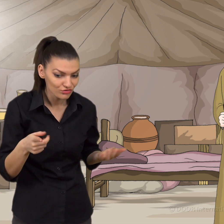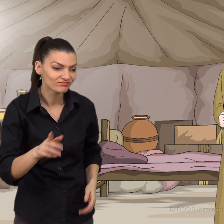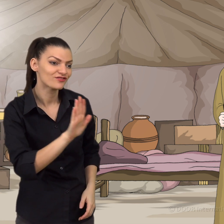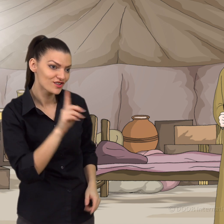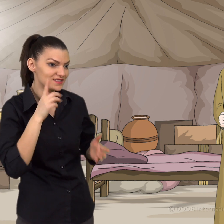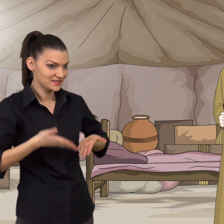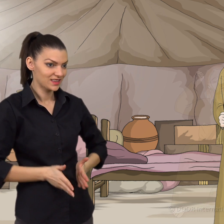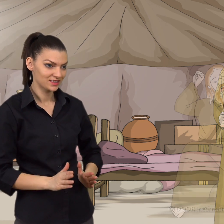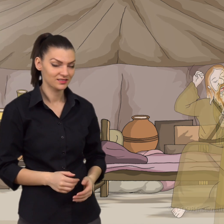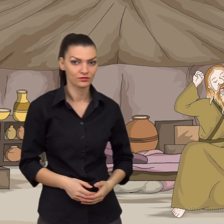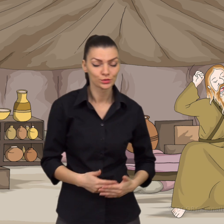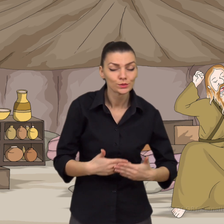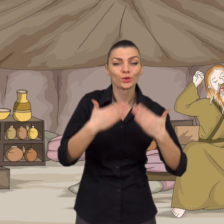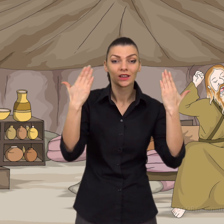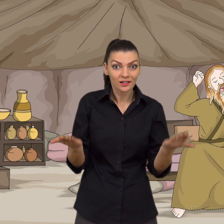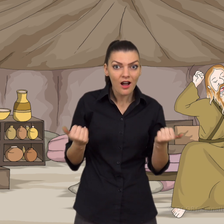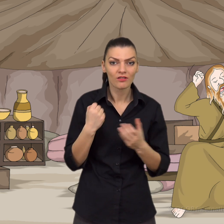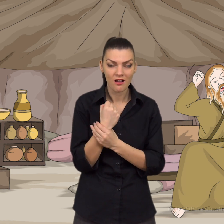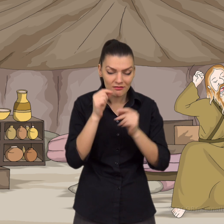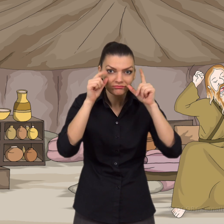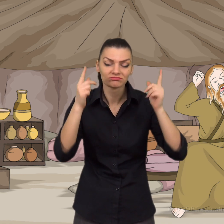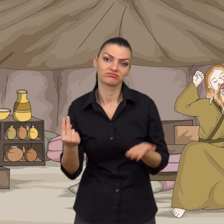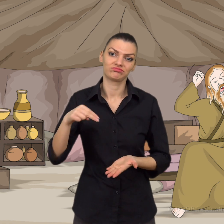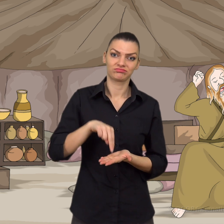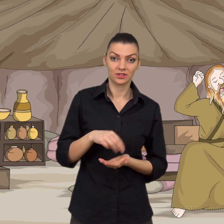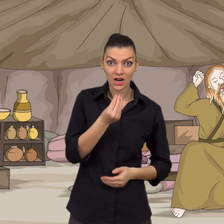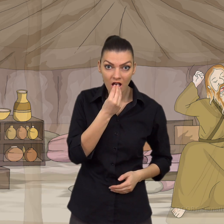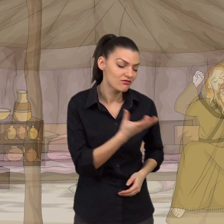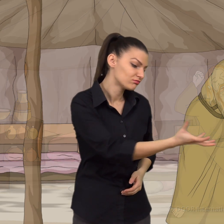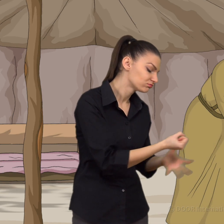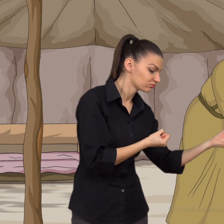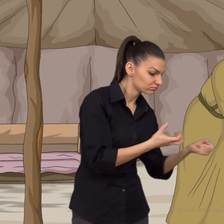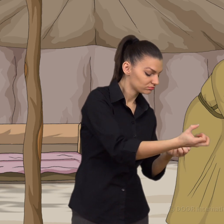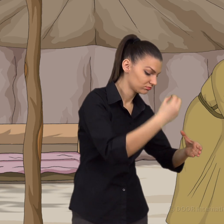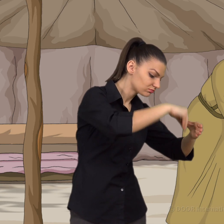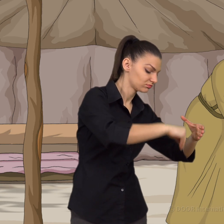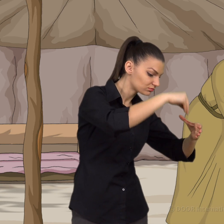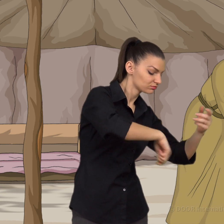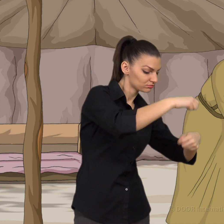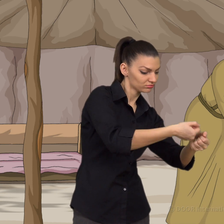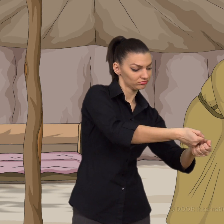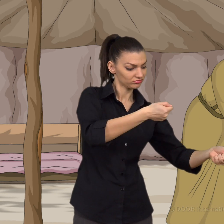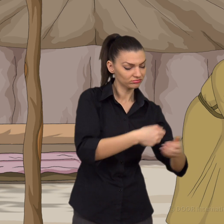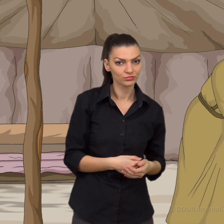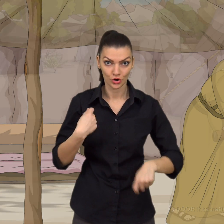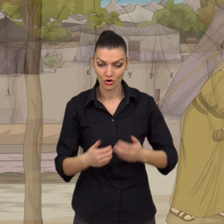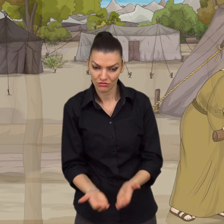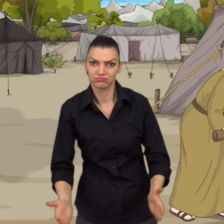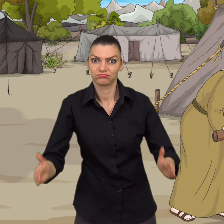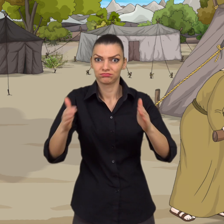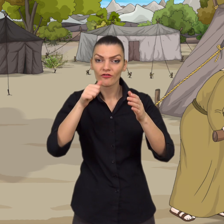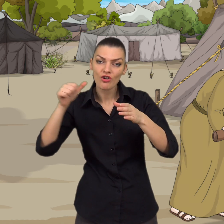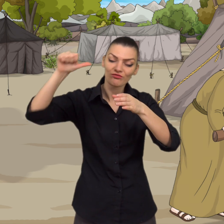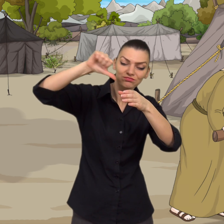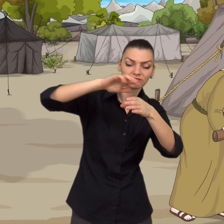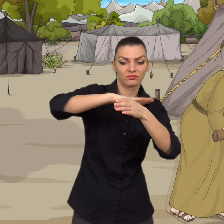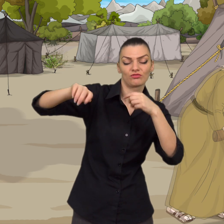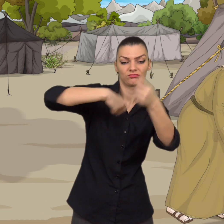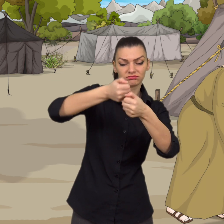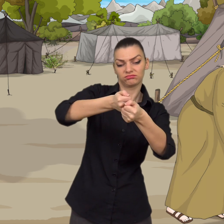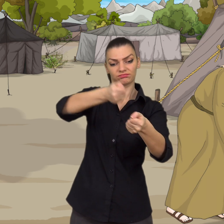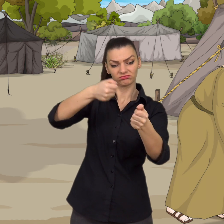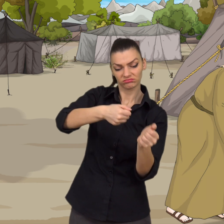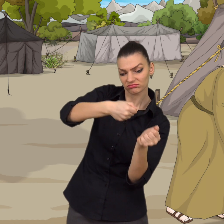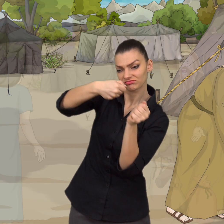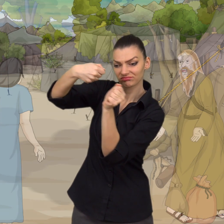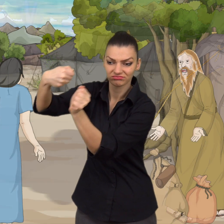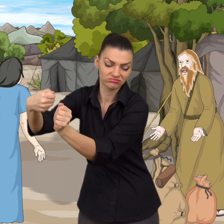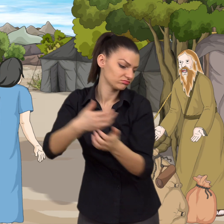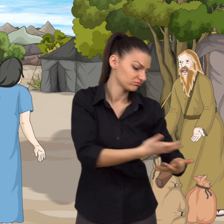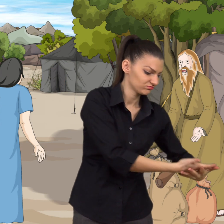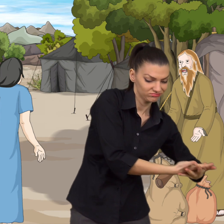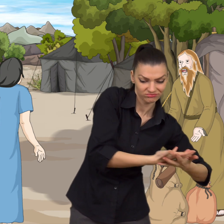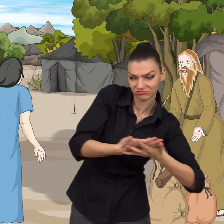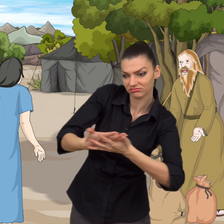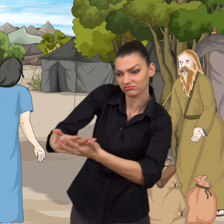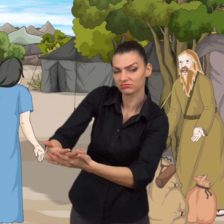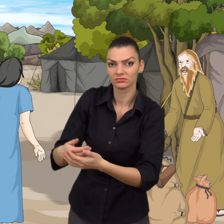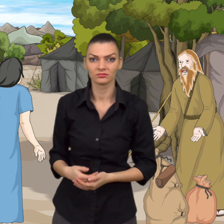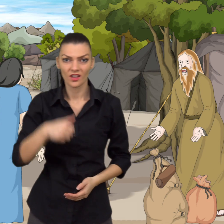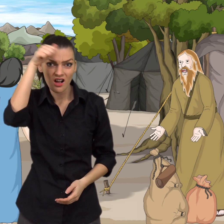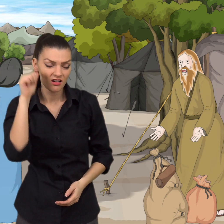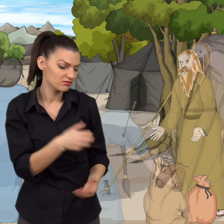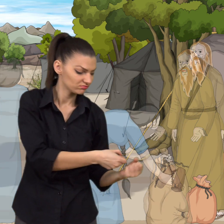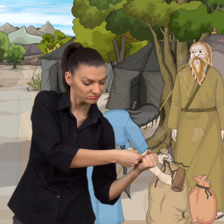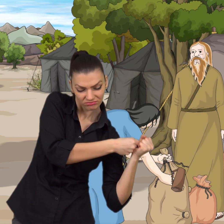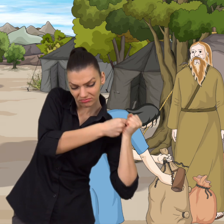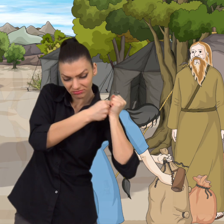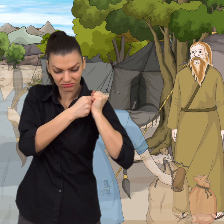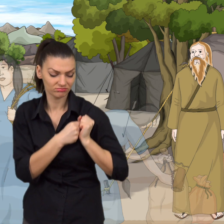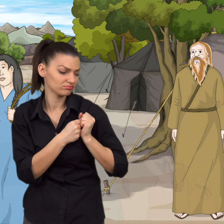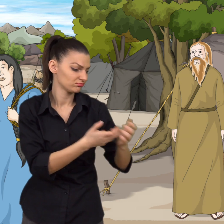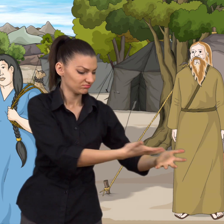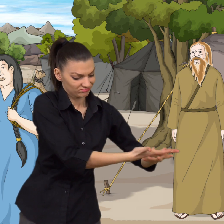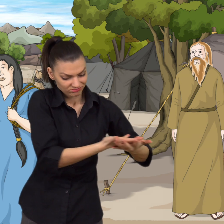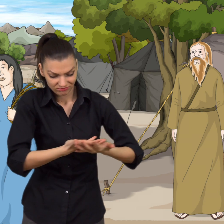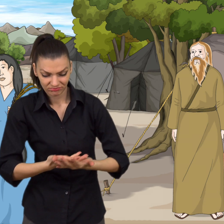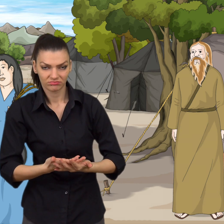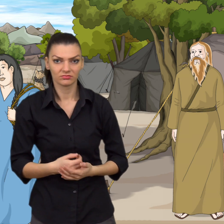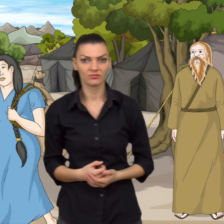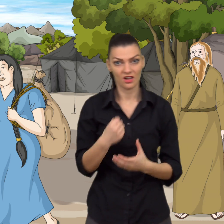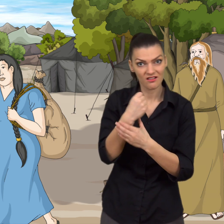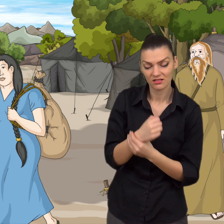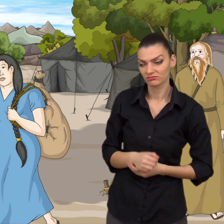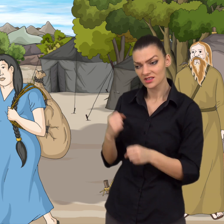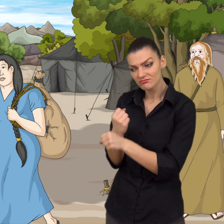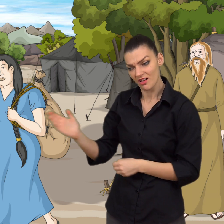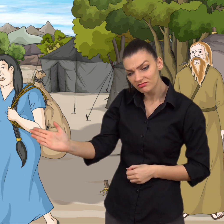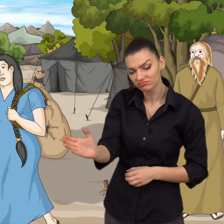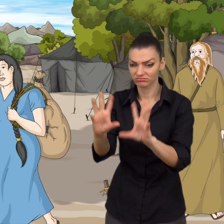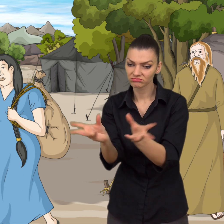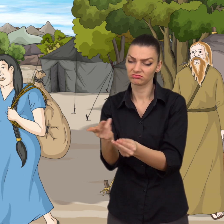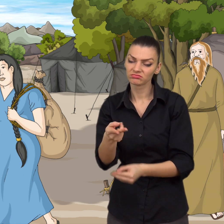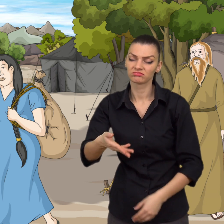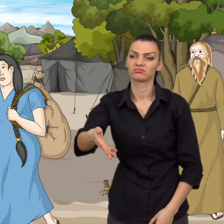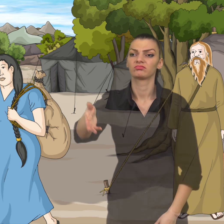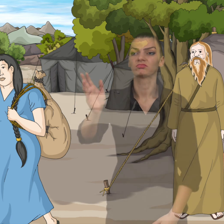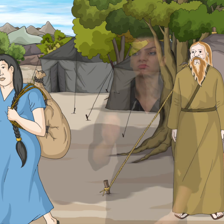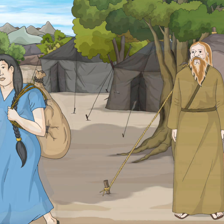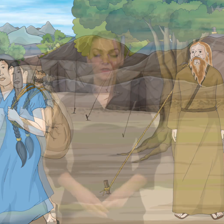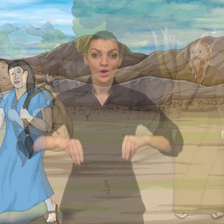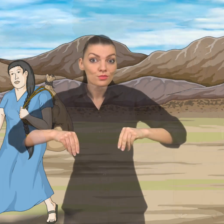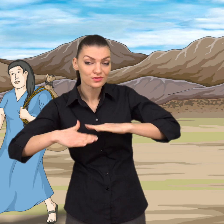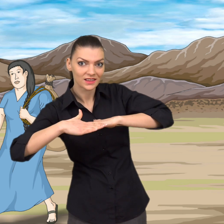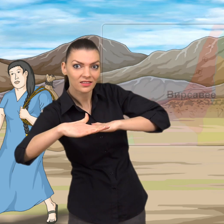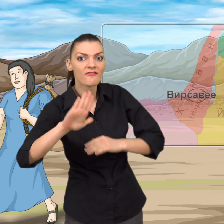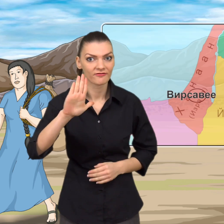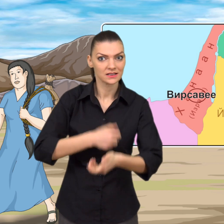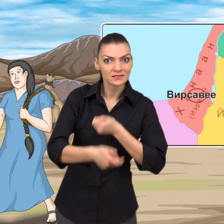Early in the morning, Abraham got up, took bread and a skin of water, put them on Hagar’s shoulders, and sent her away with the boy.